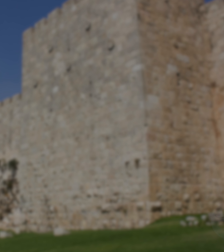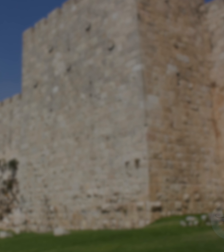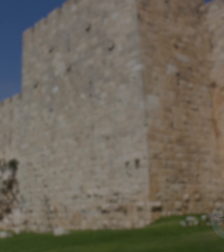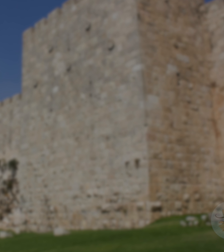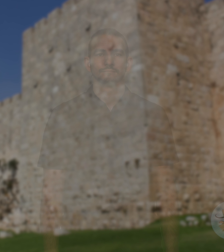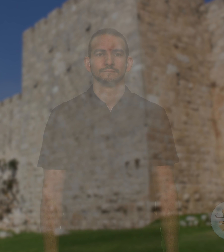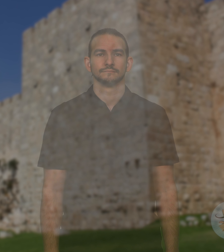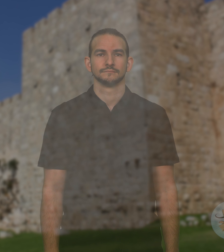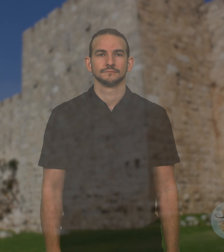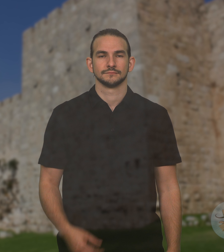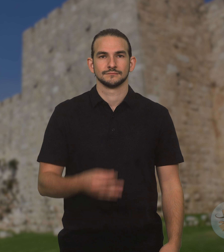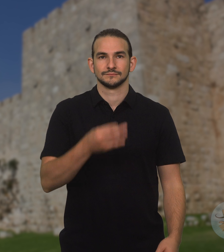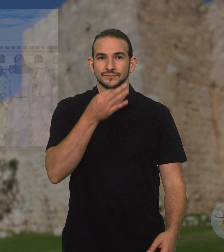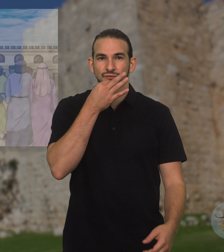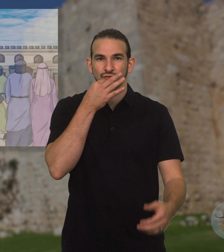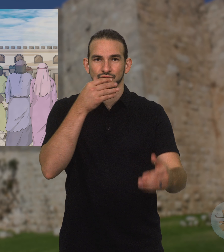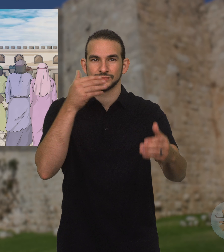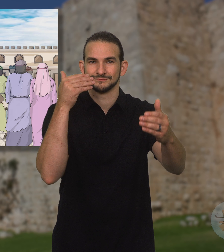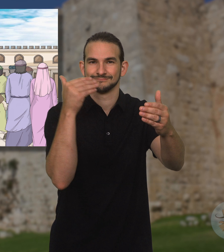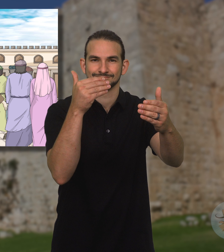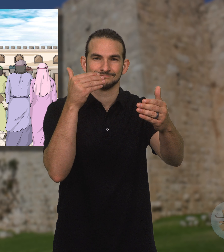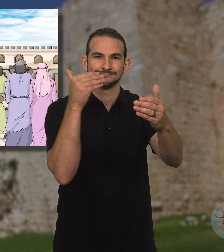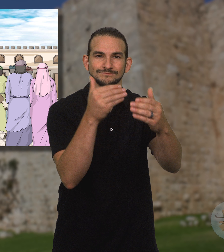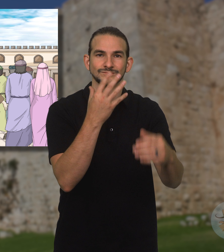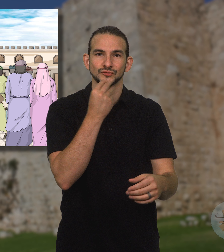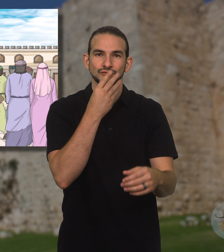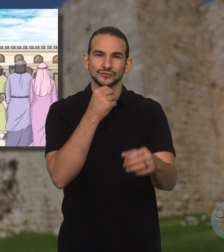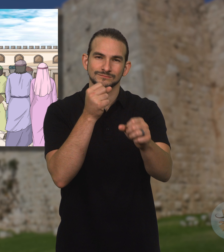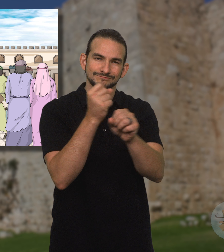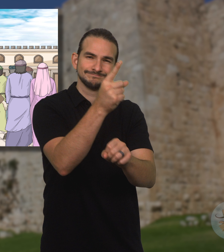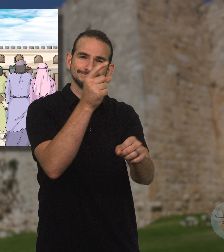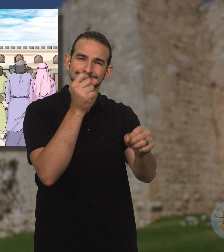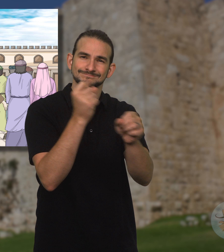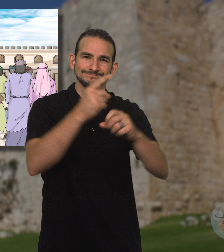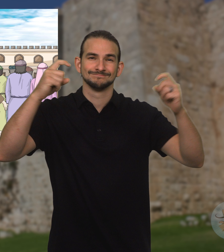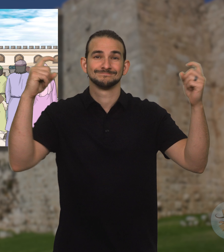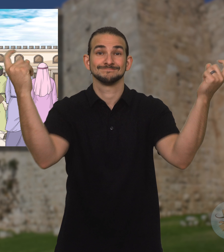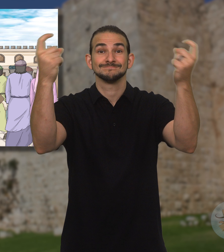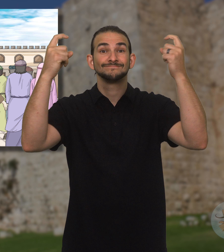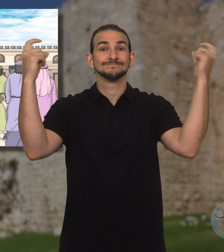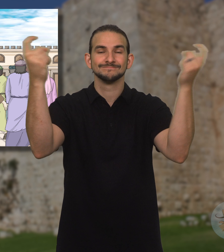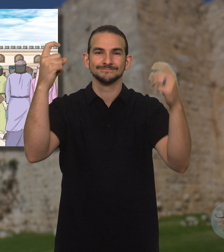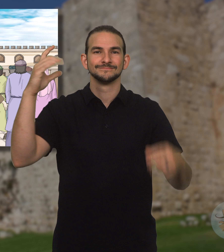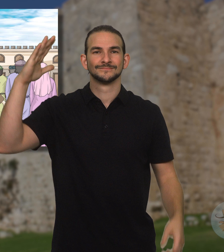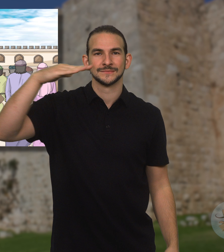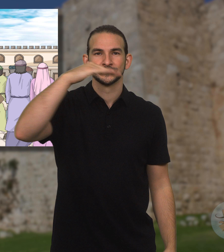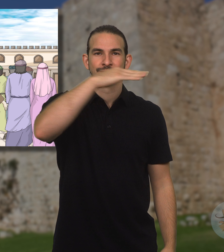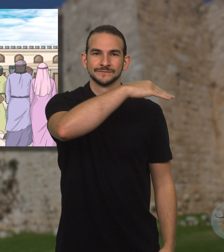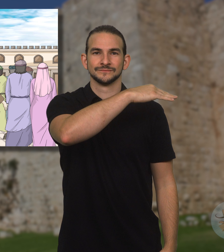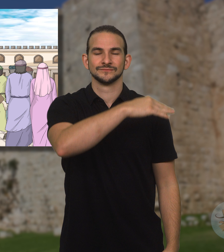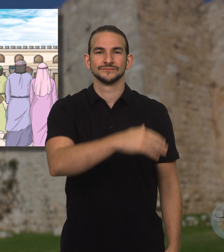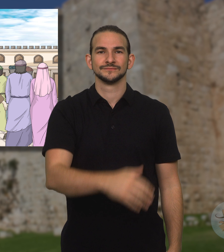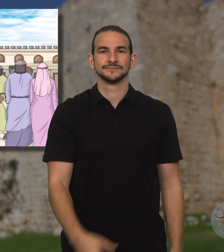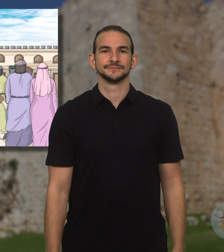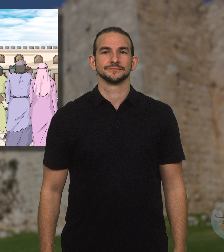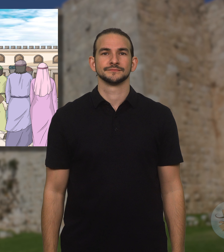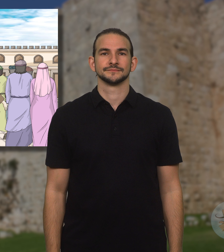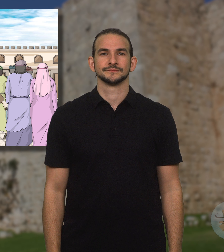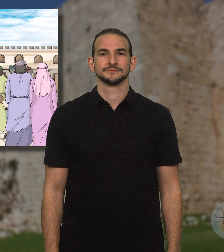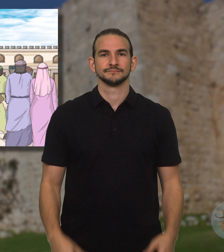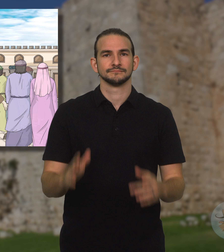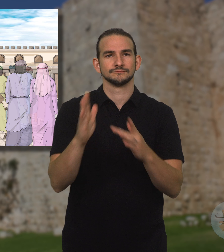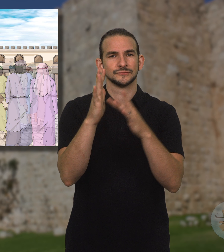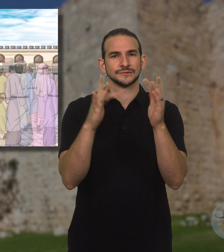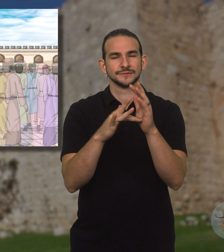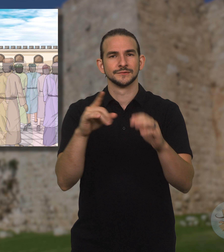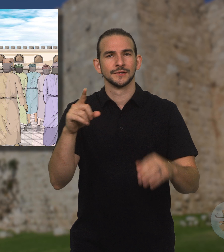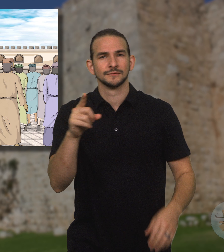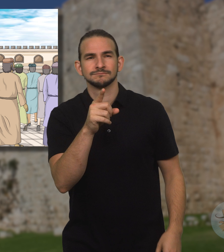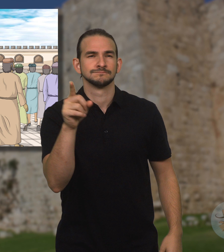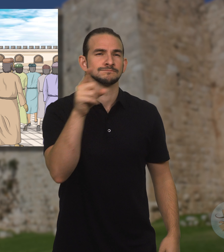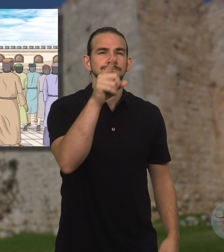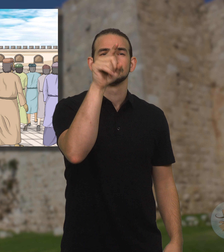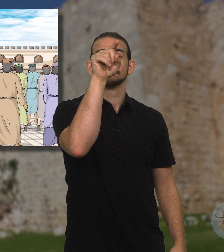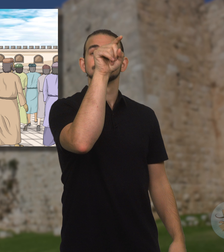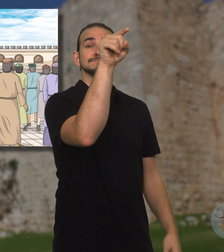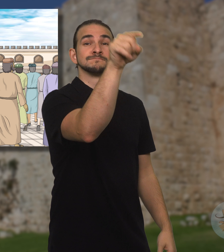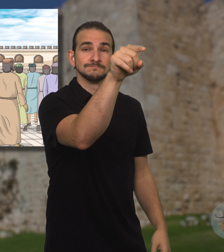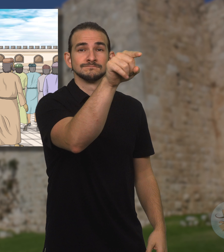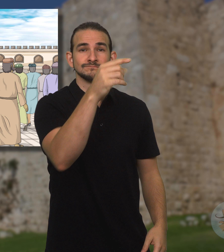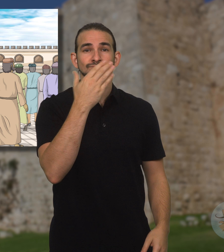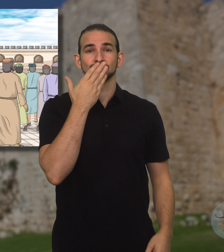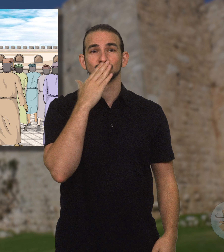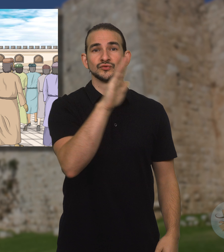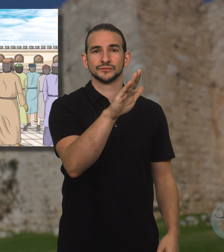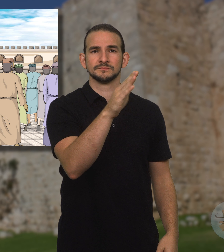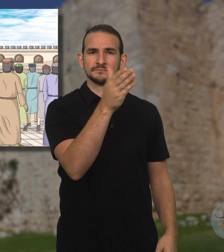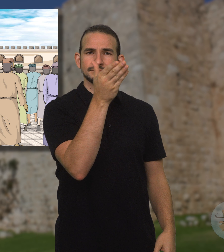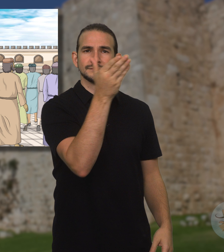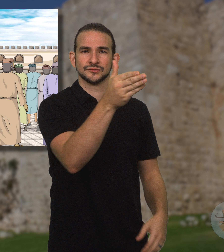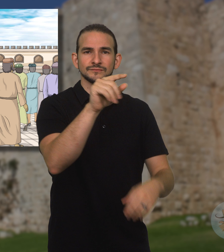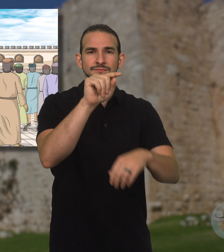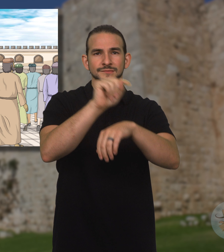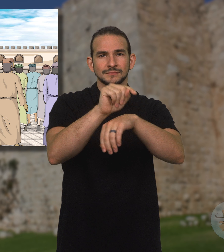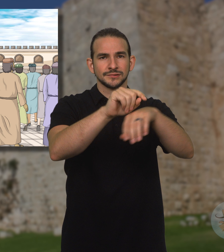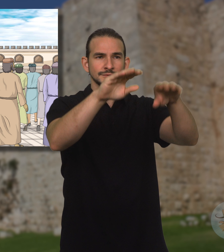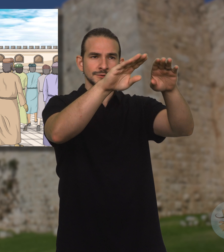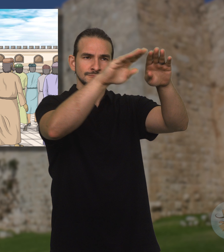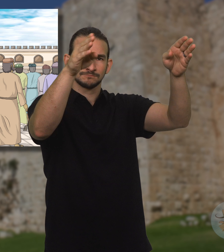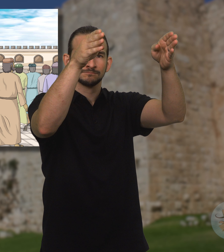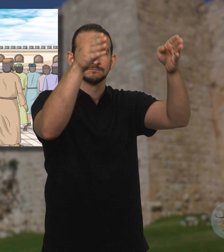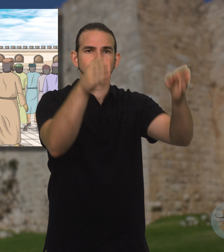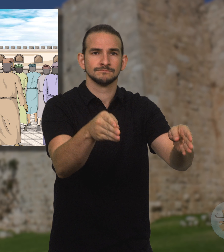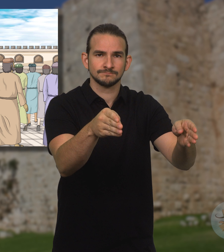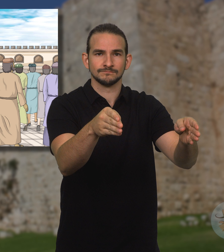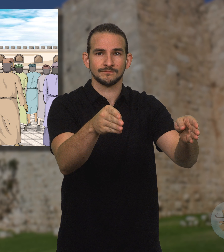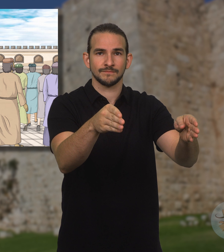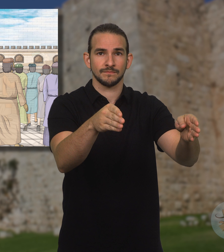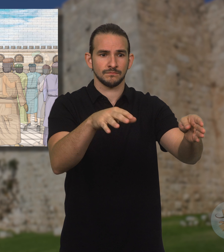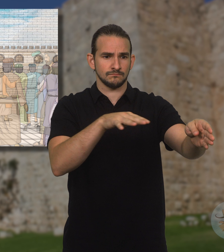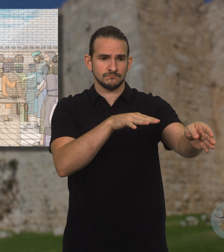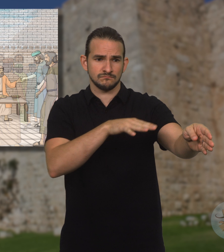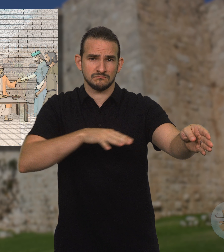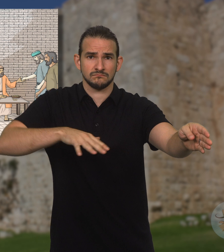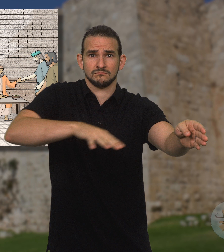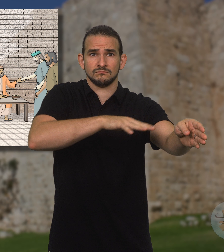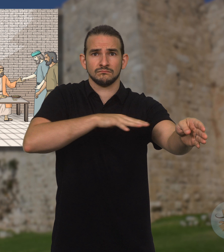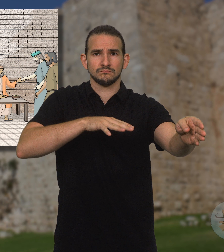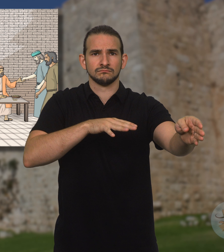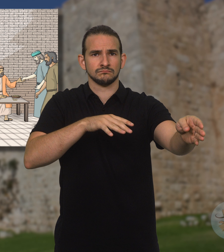When the Jewish Passover was near, Jesus went up to Jerusalem.